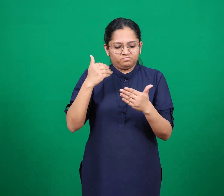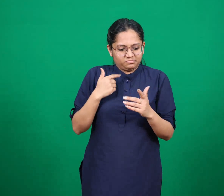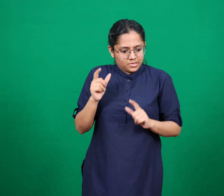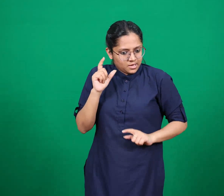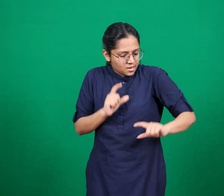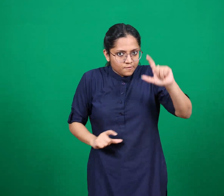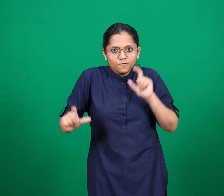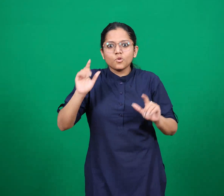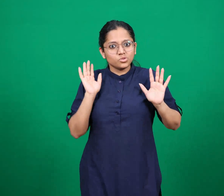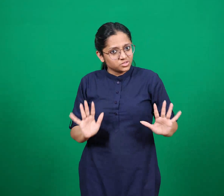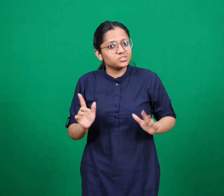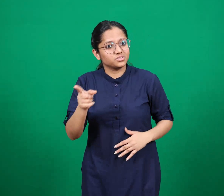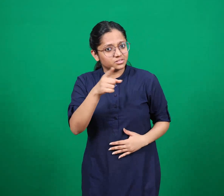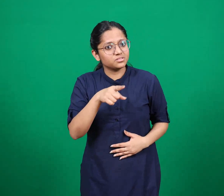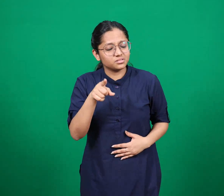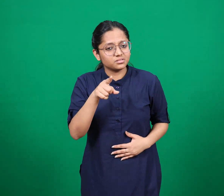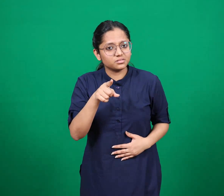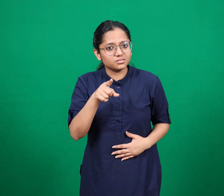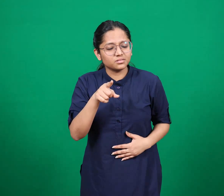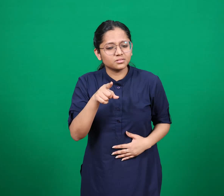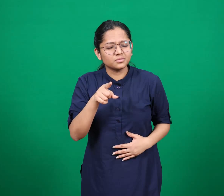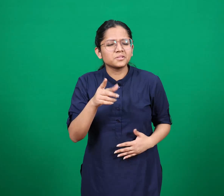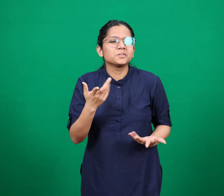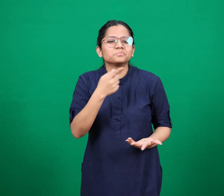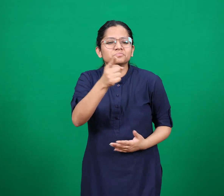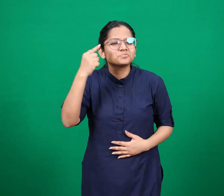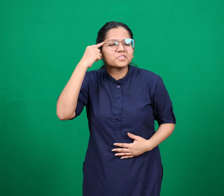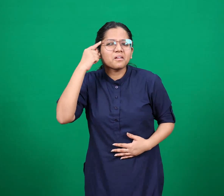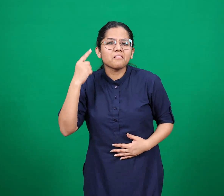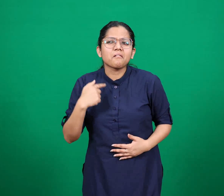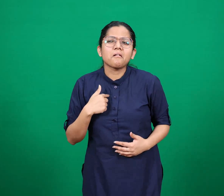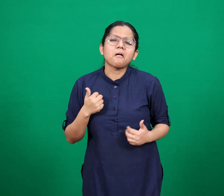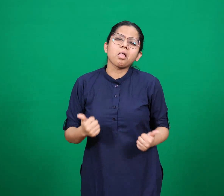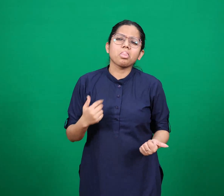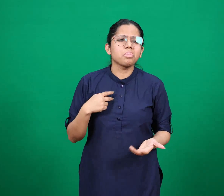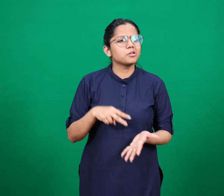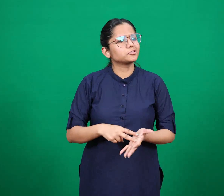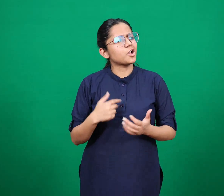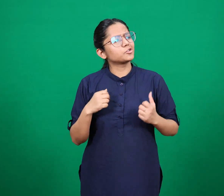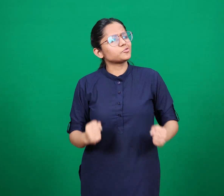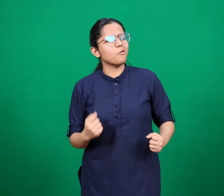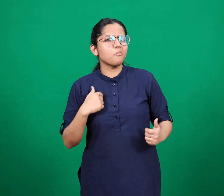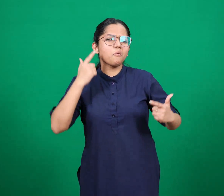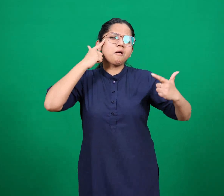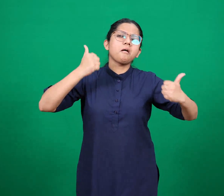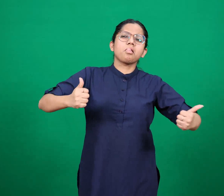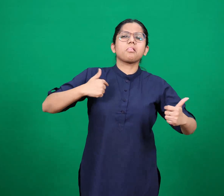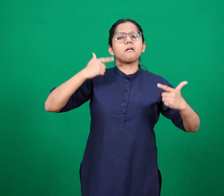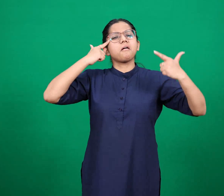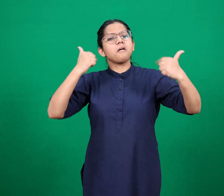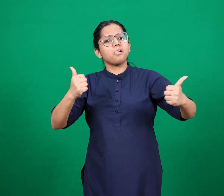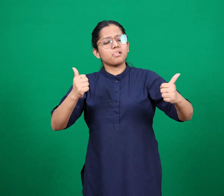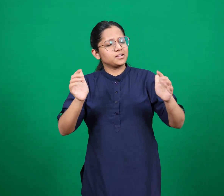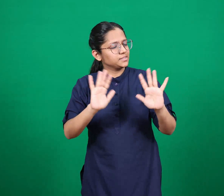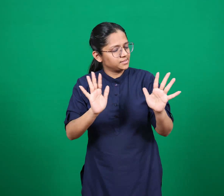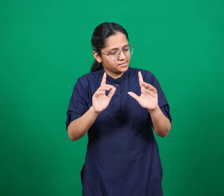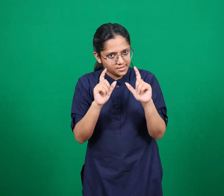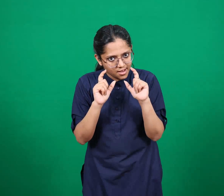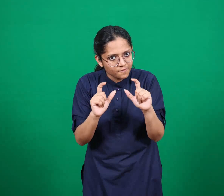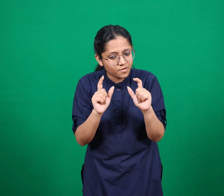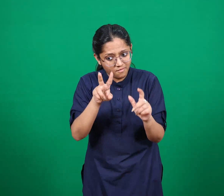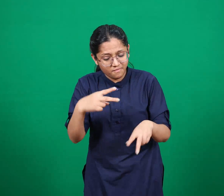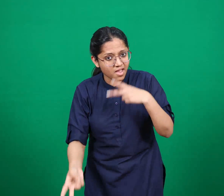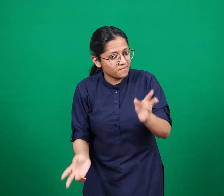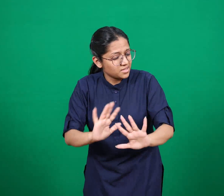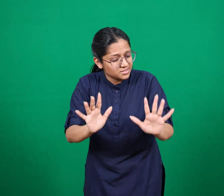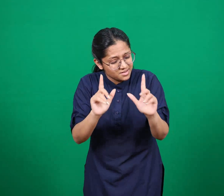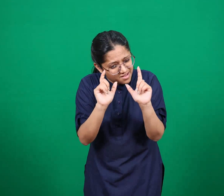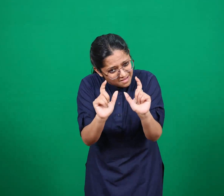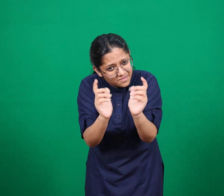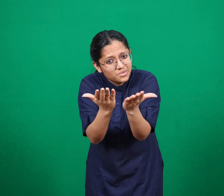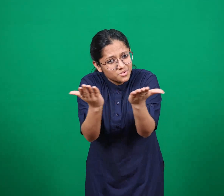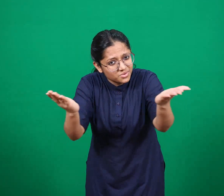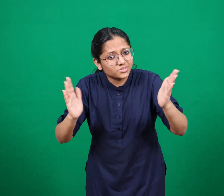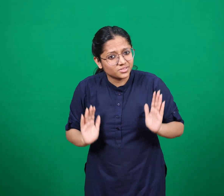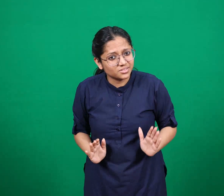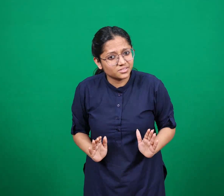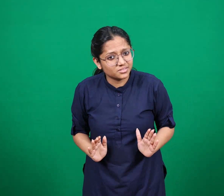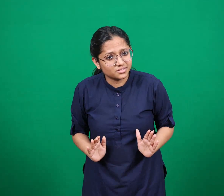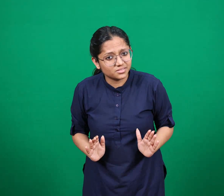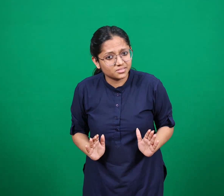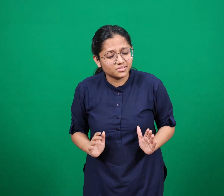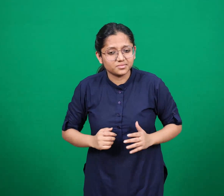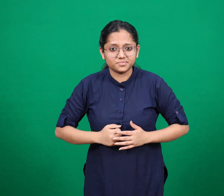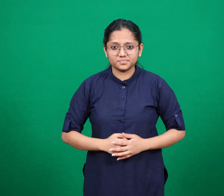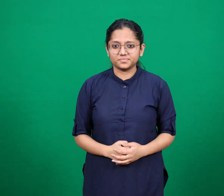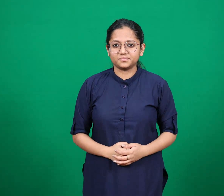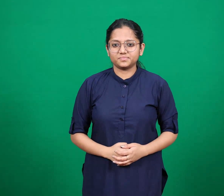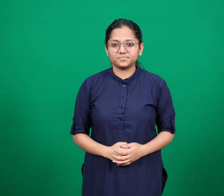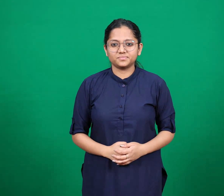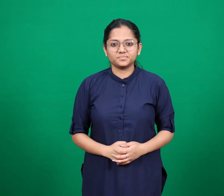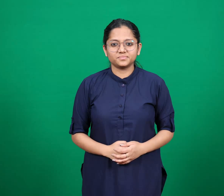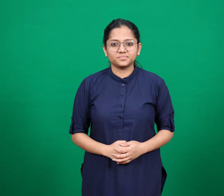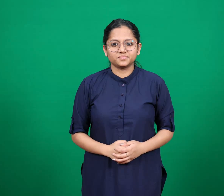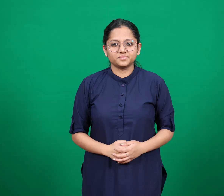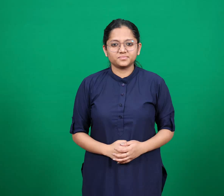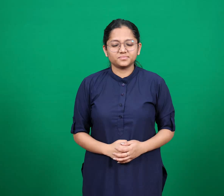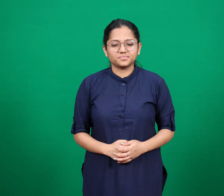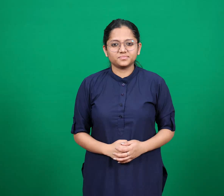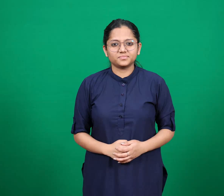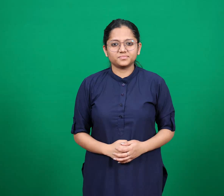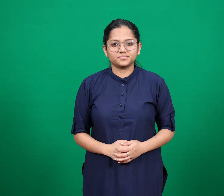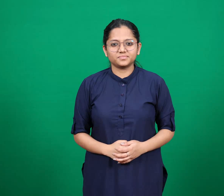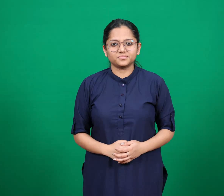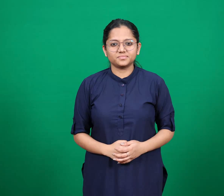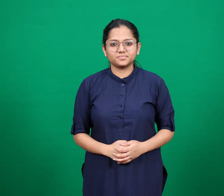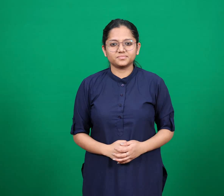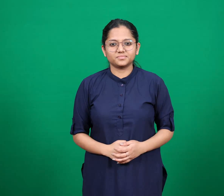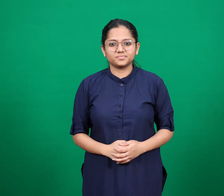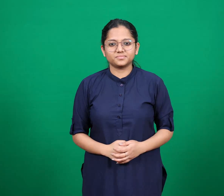So the one who thinks he is standing firm should be careful not to fall.